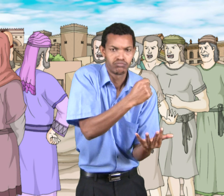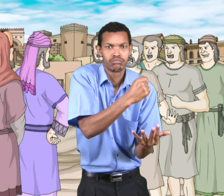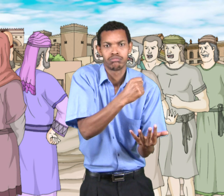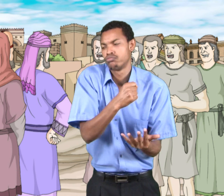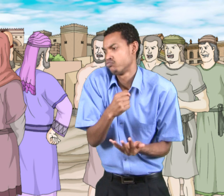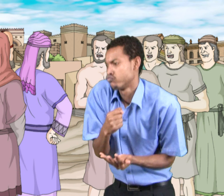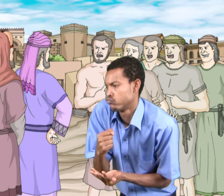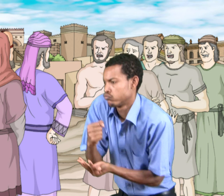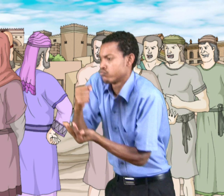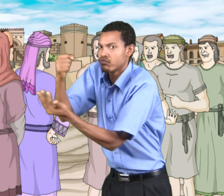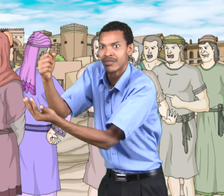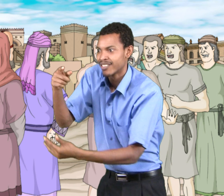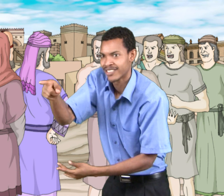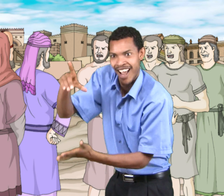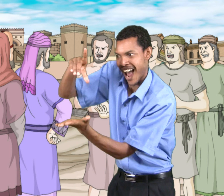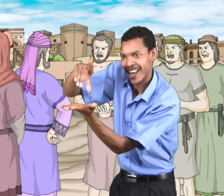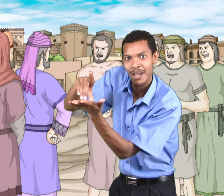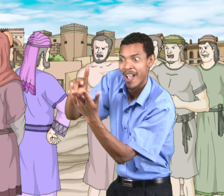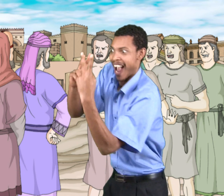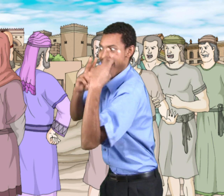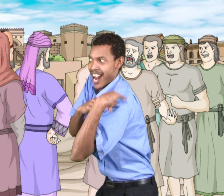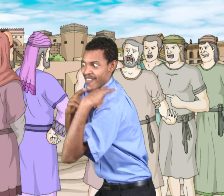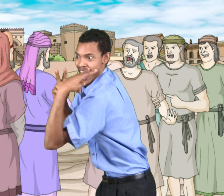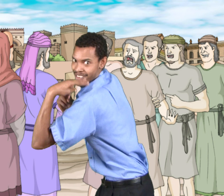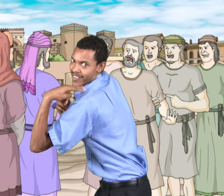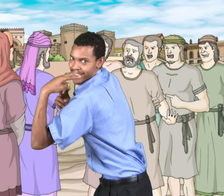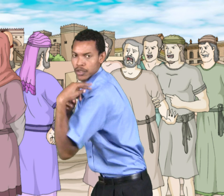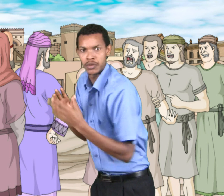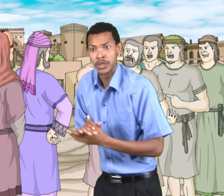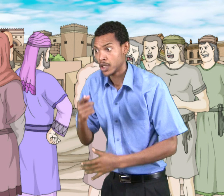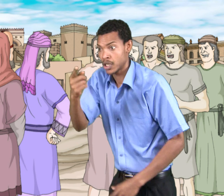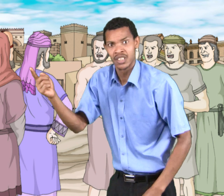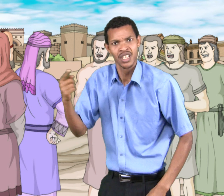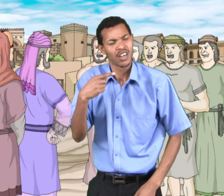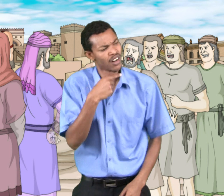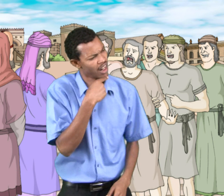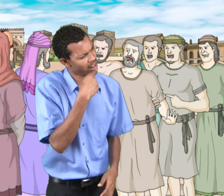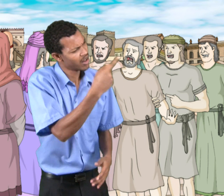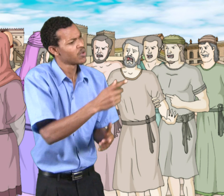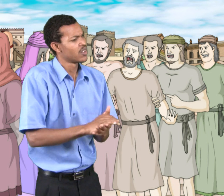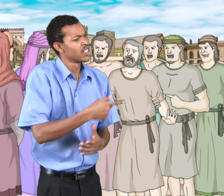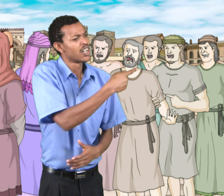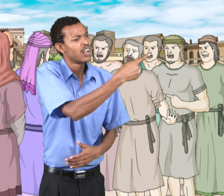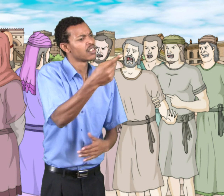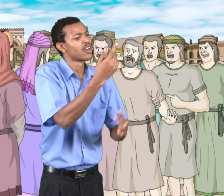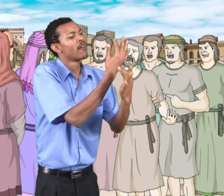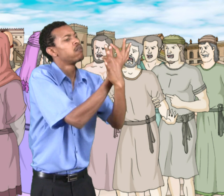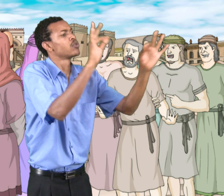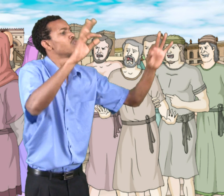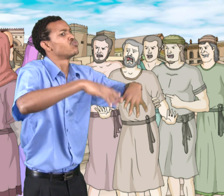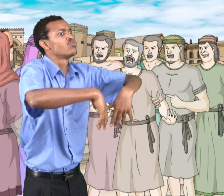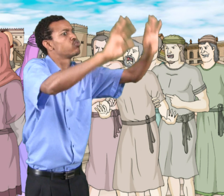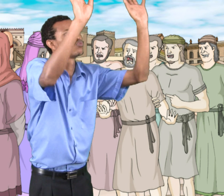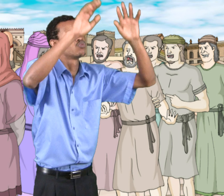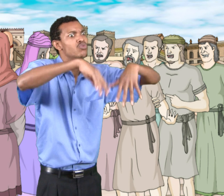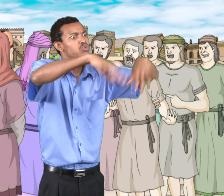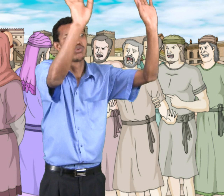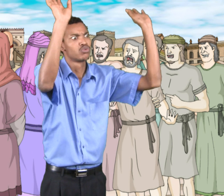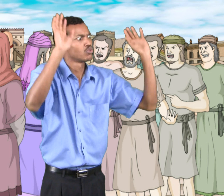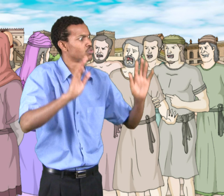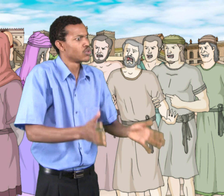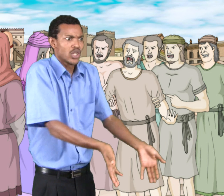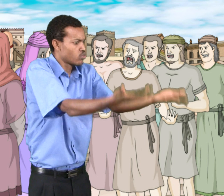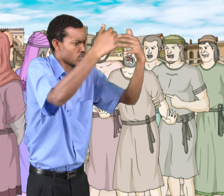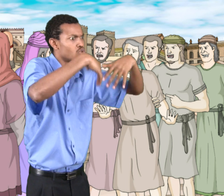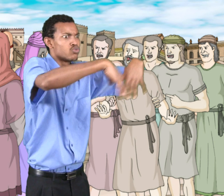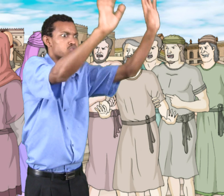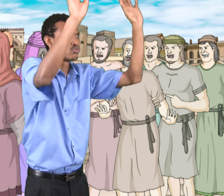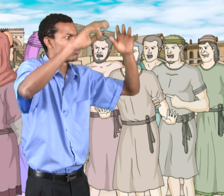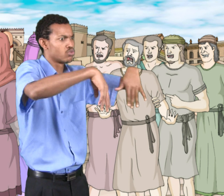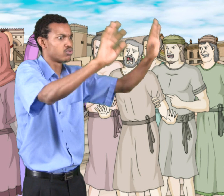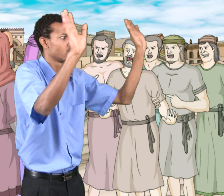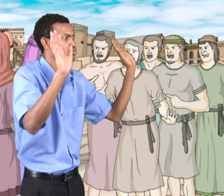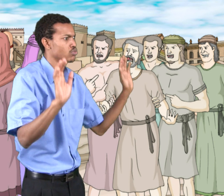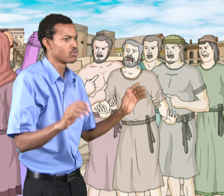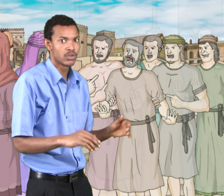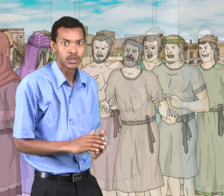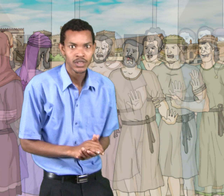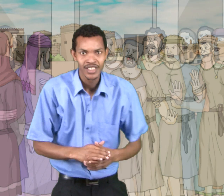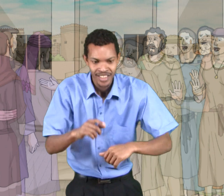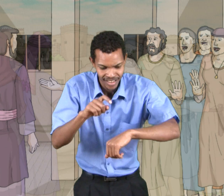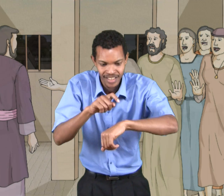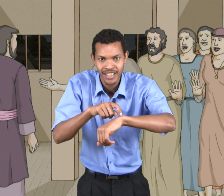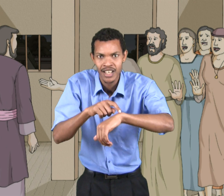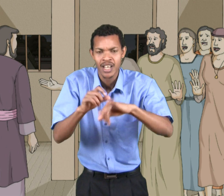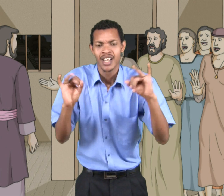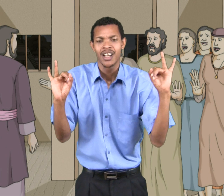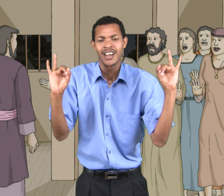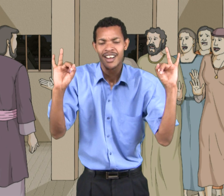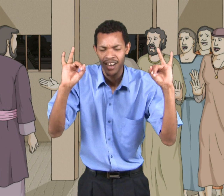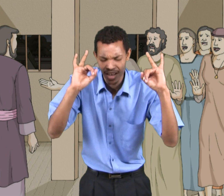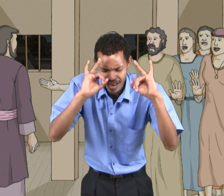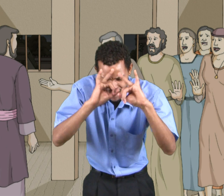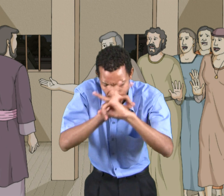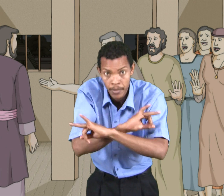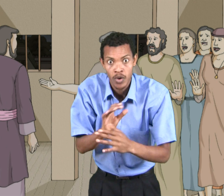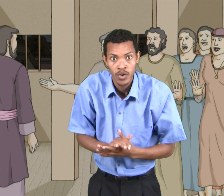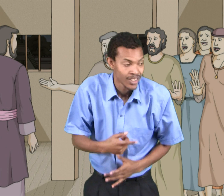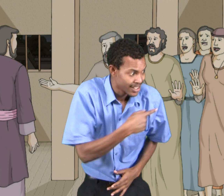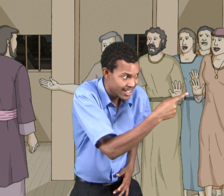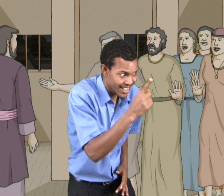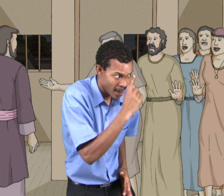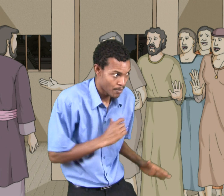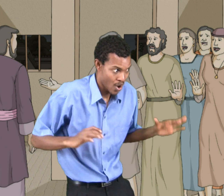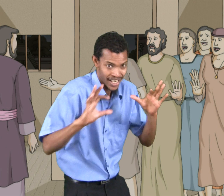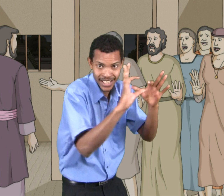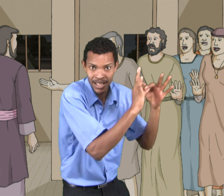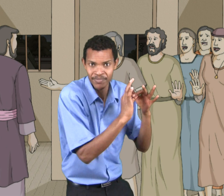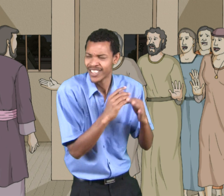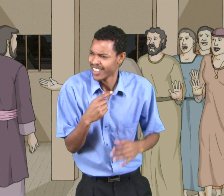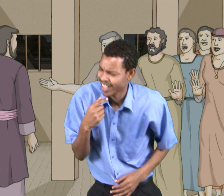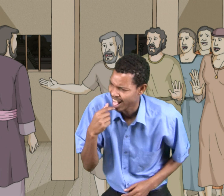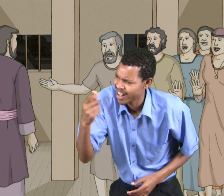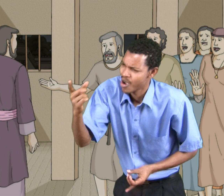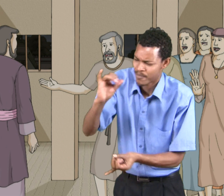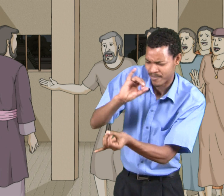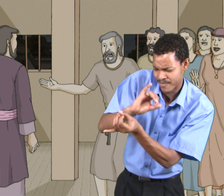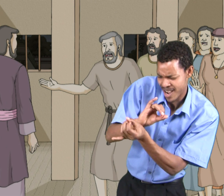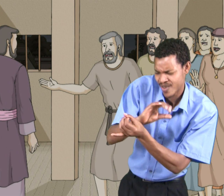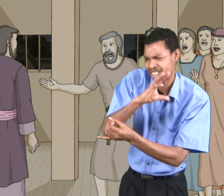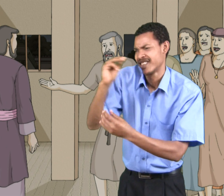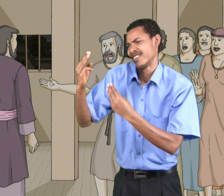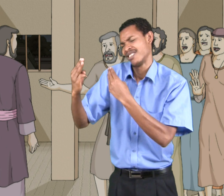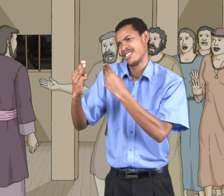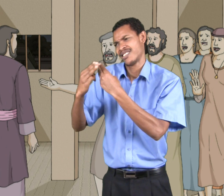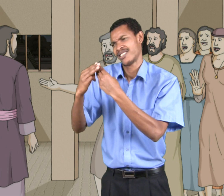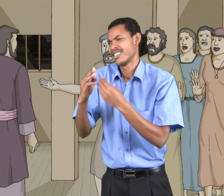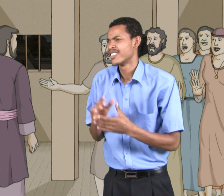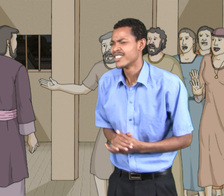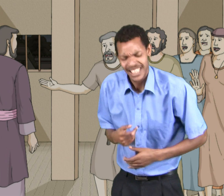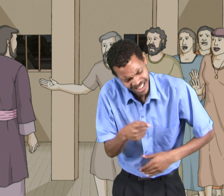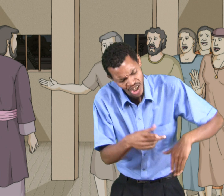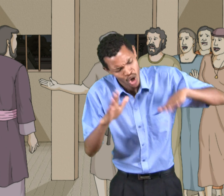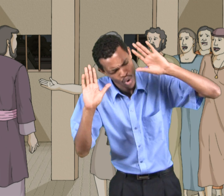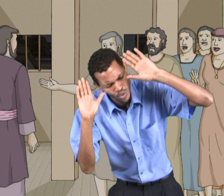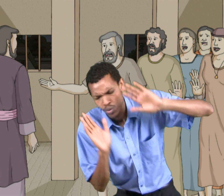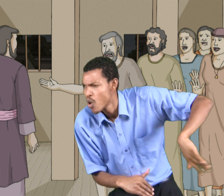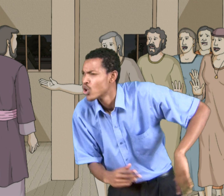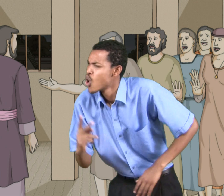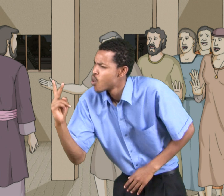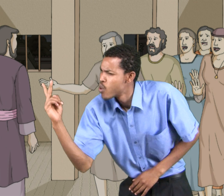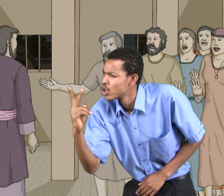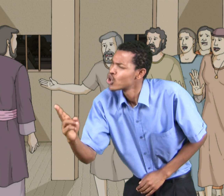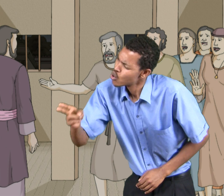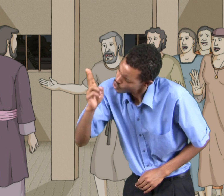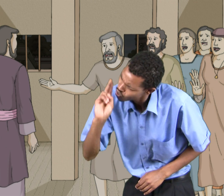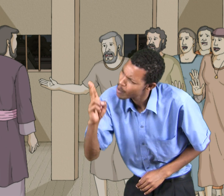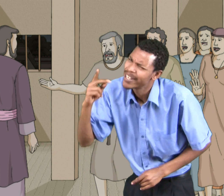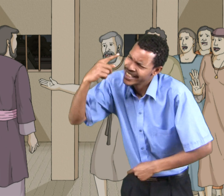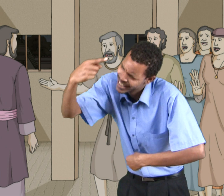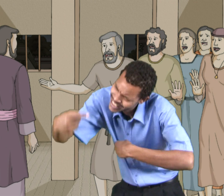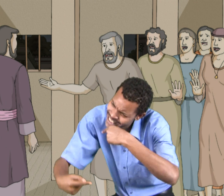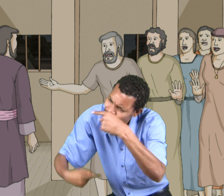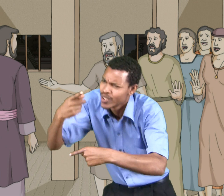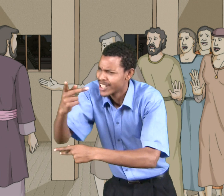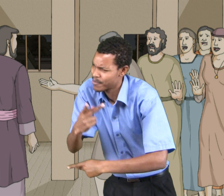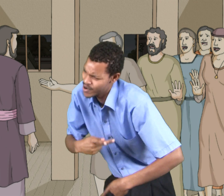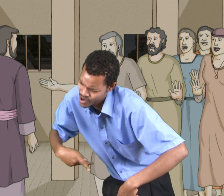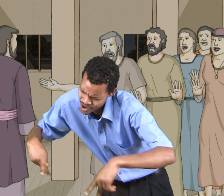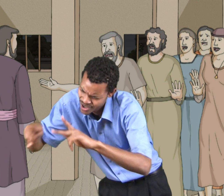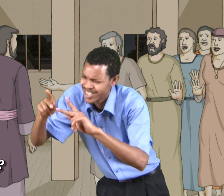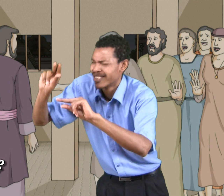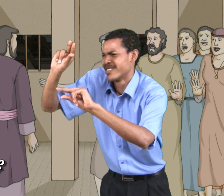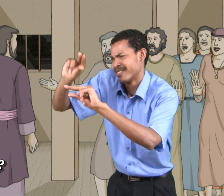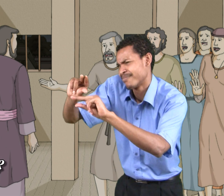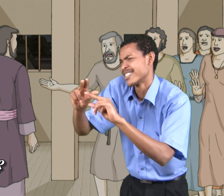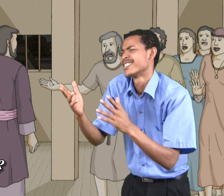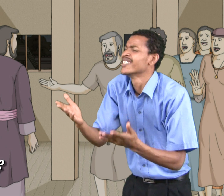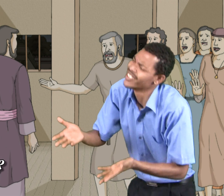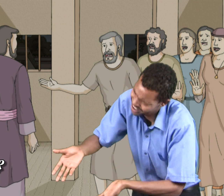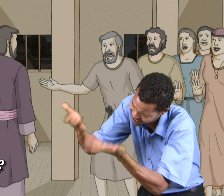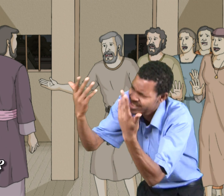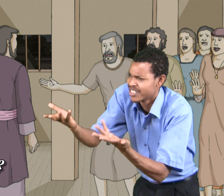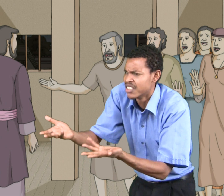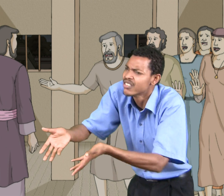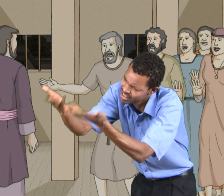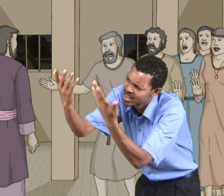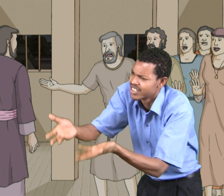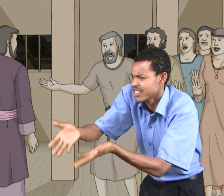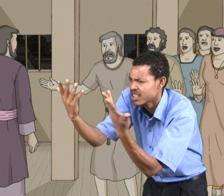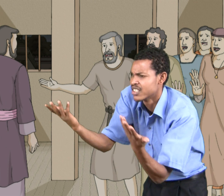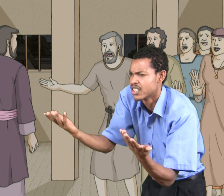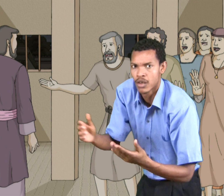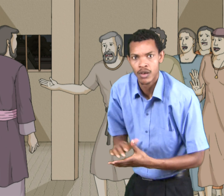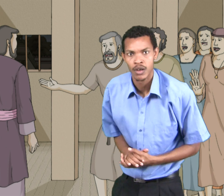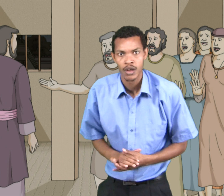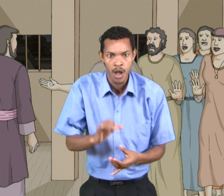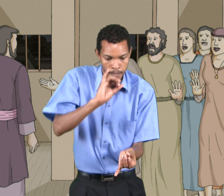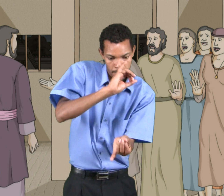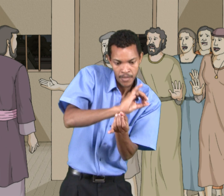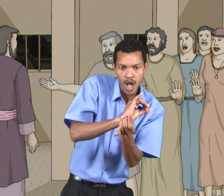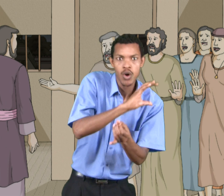And they collected bond from Jason and the others, and then released them.